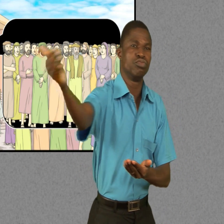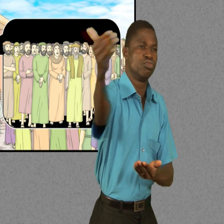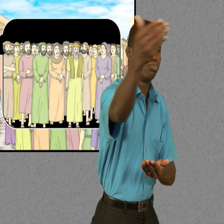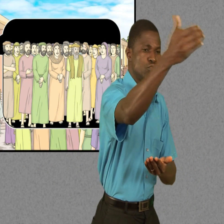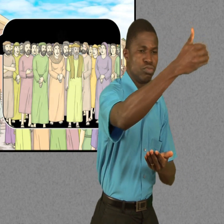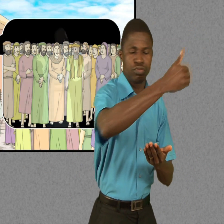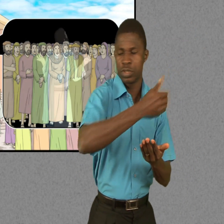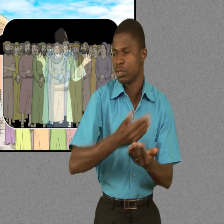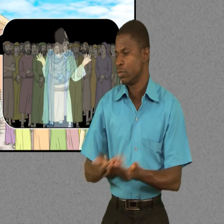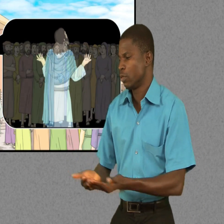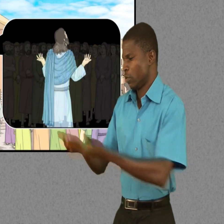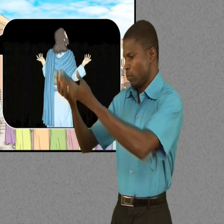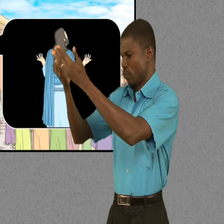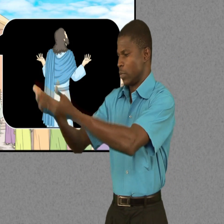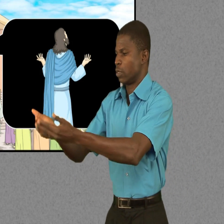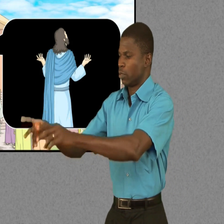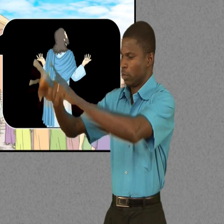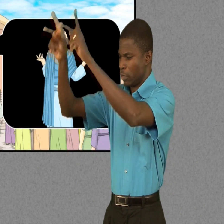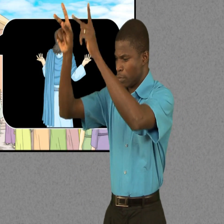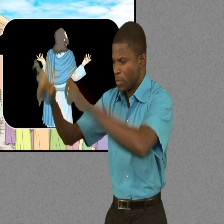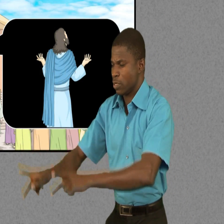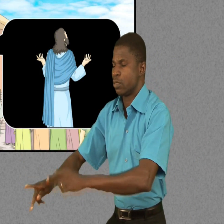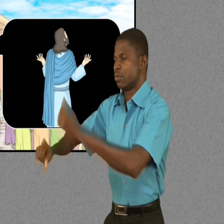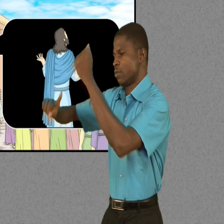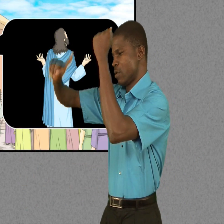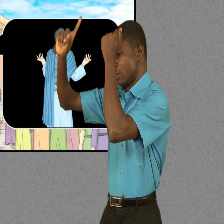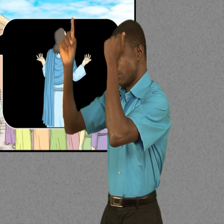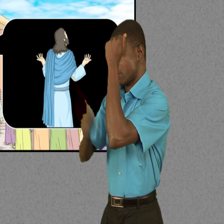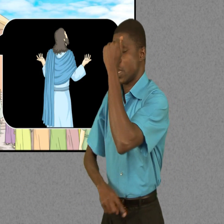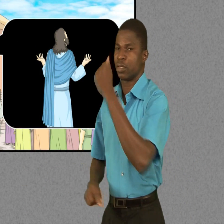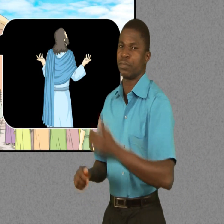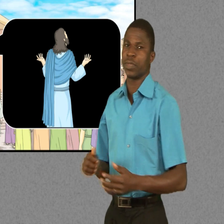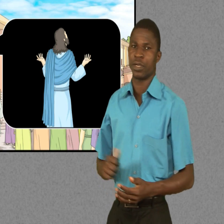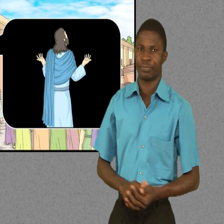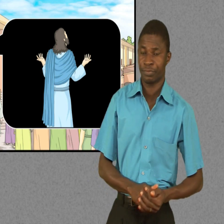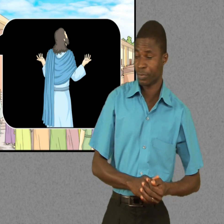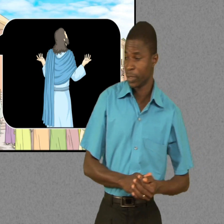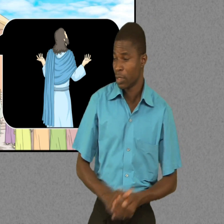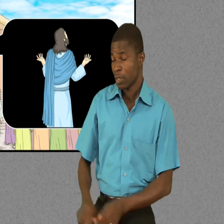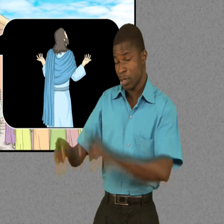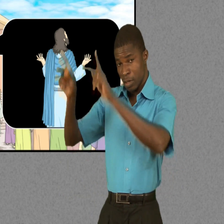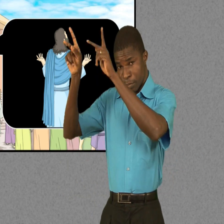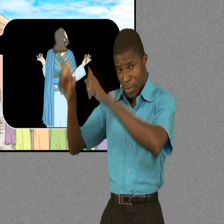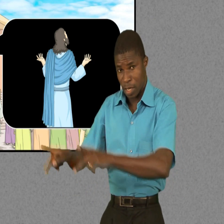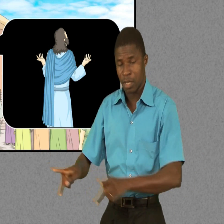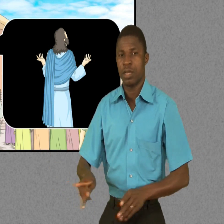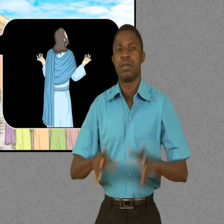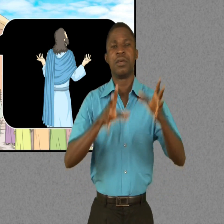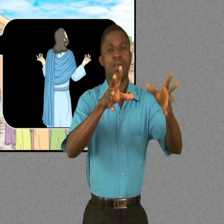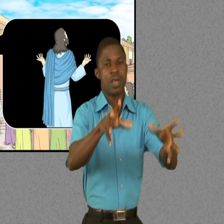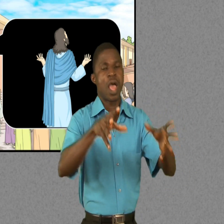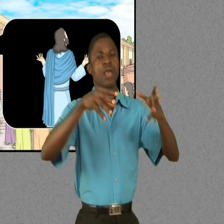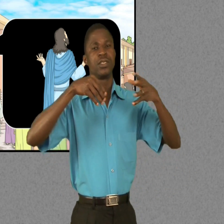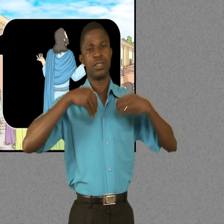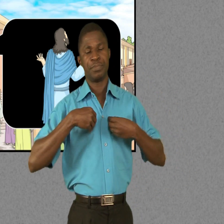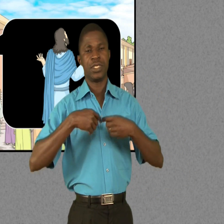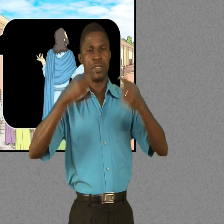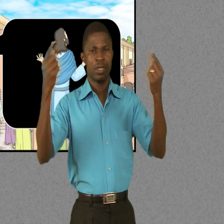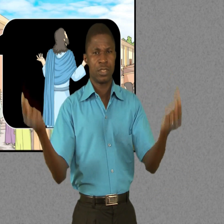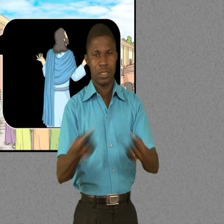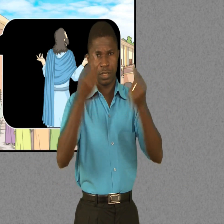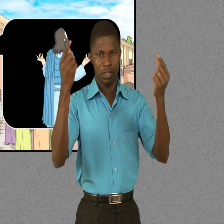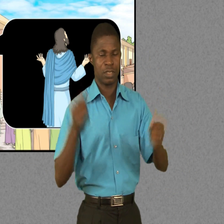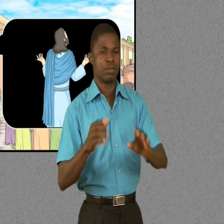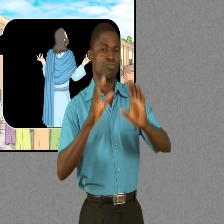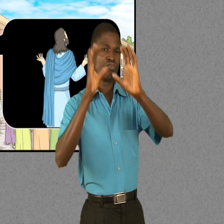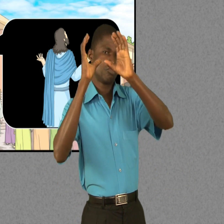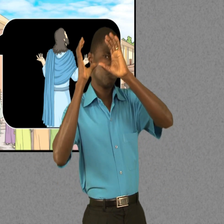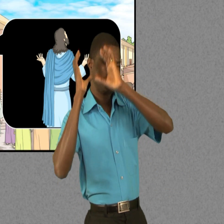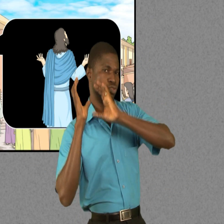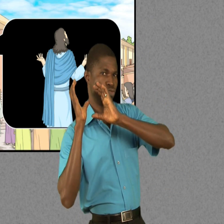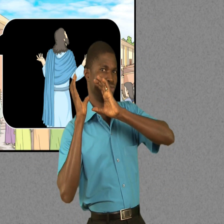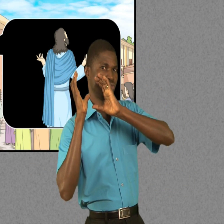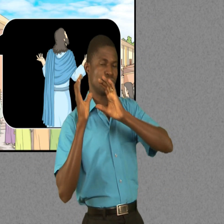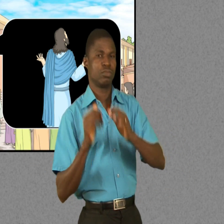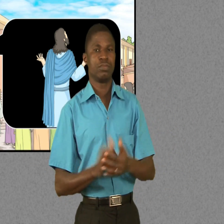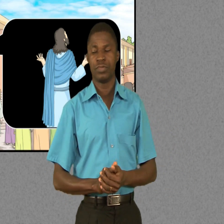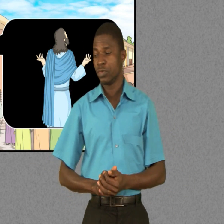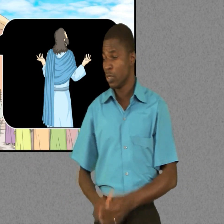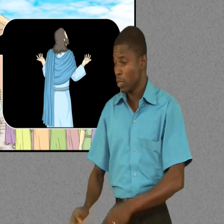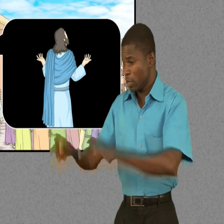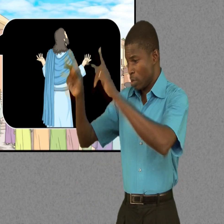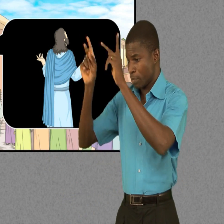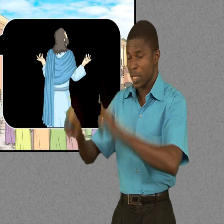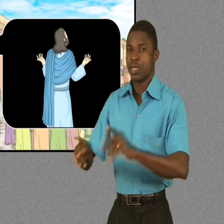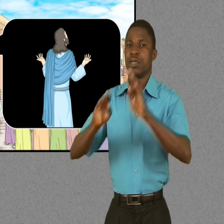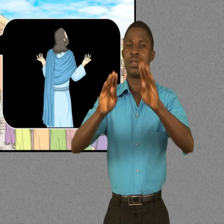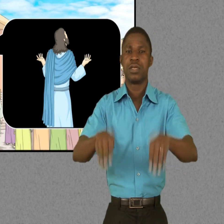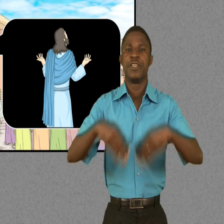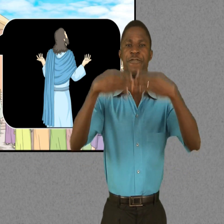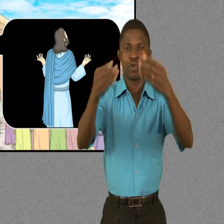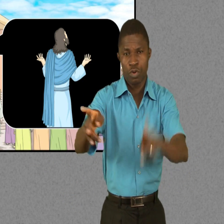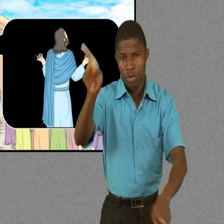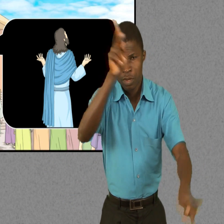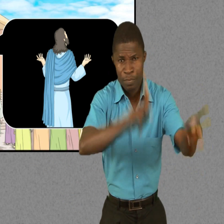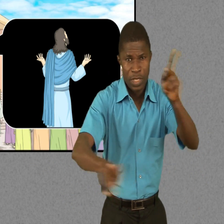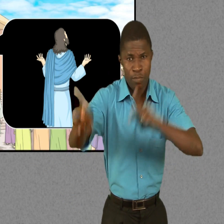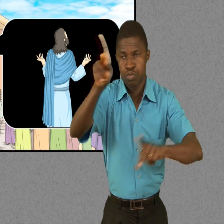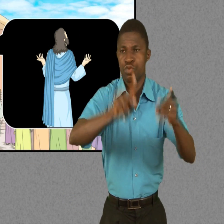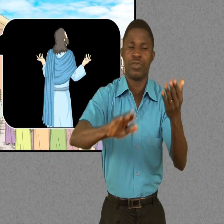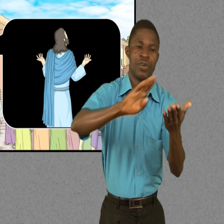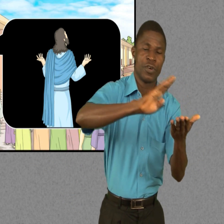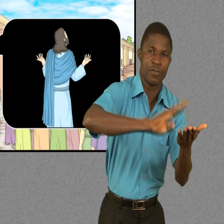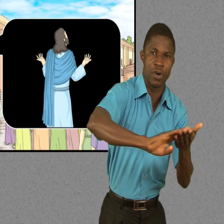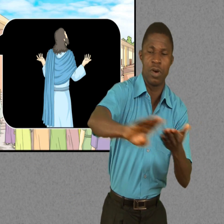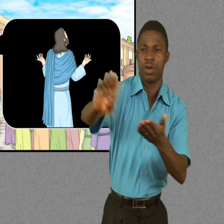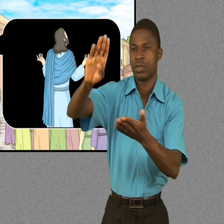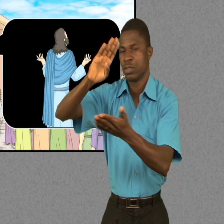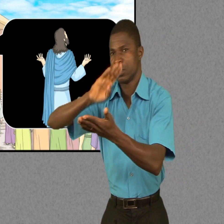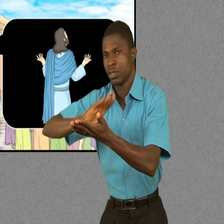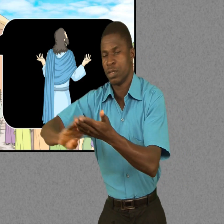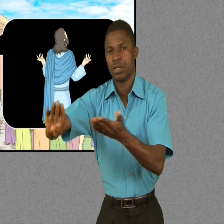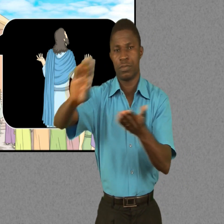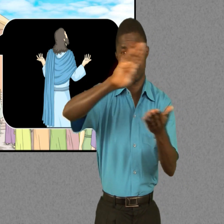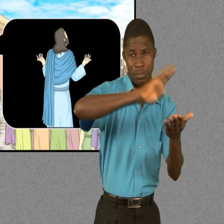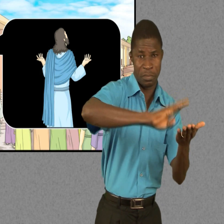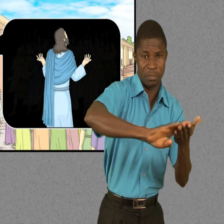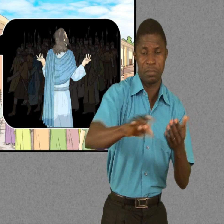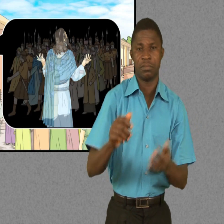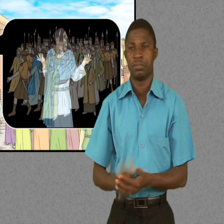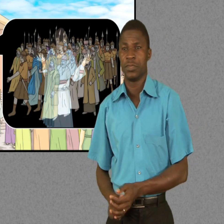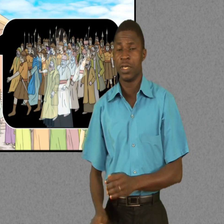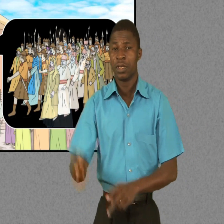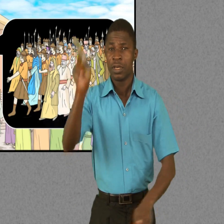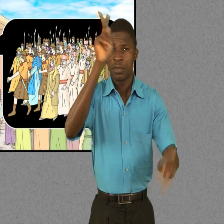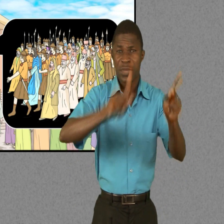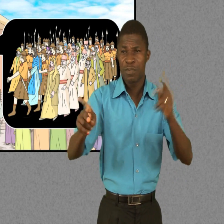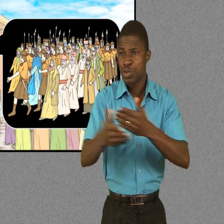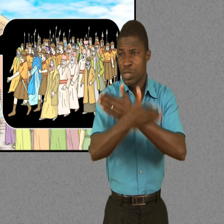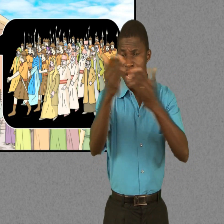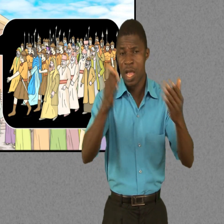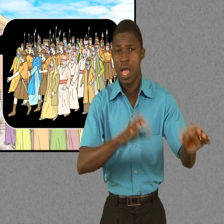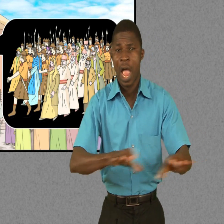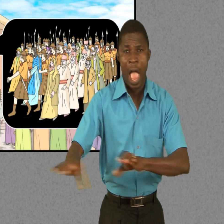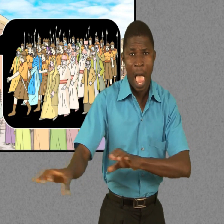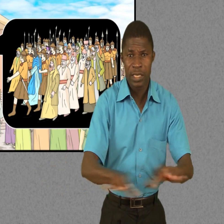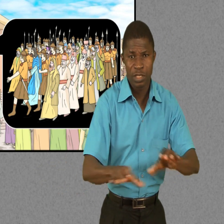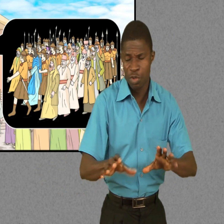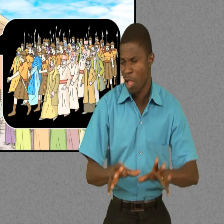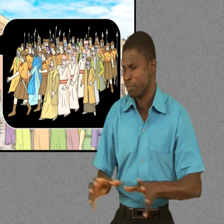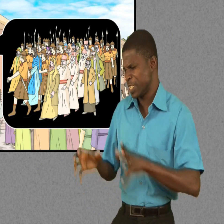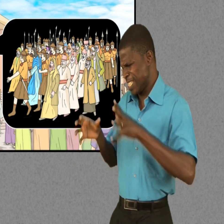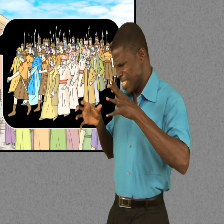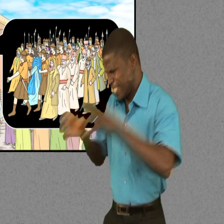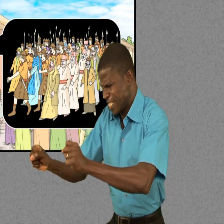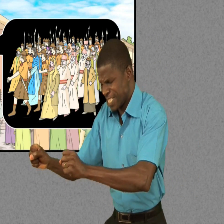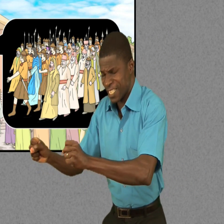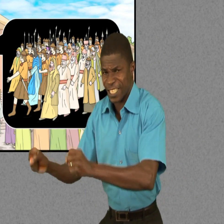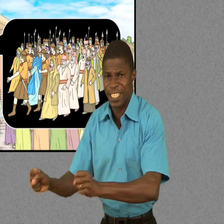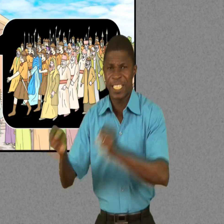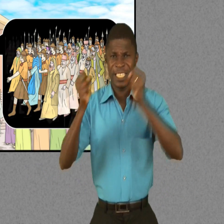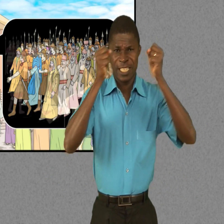He was stricken for the transgression of My people.